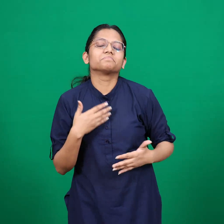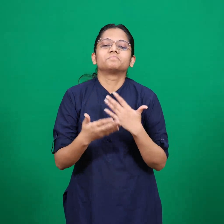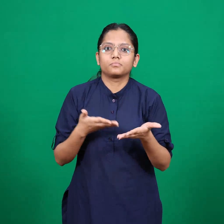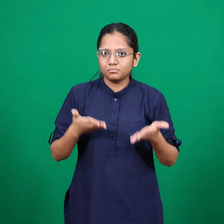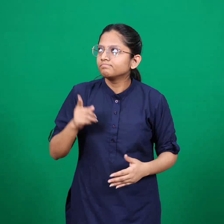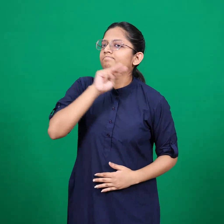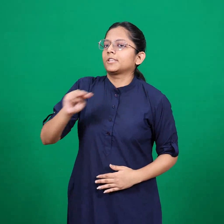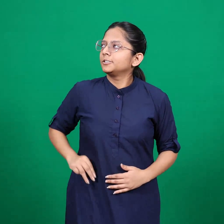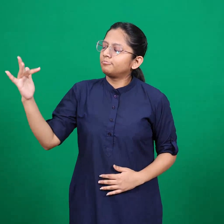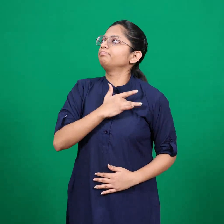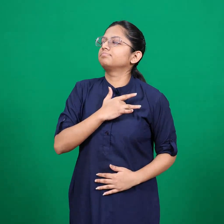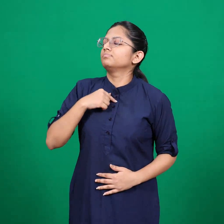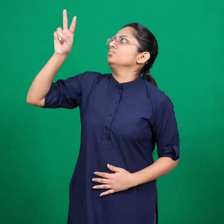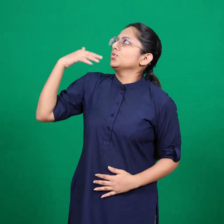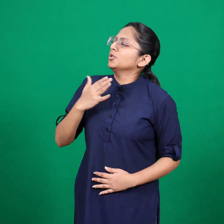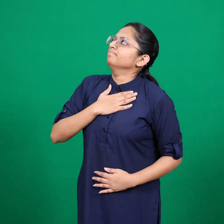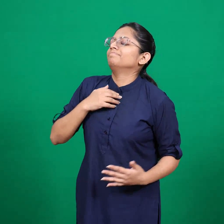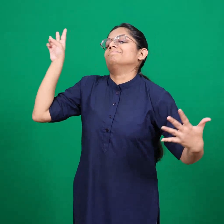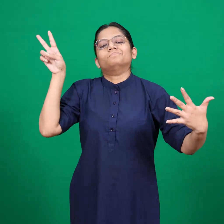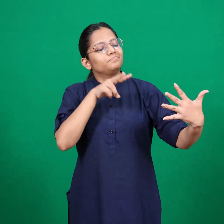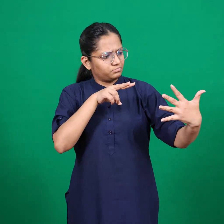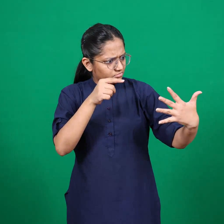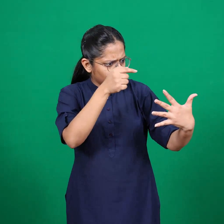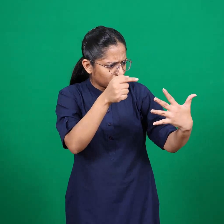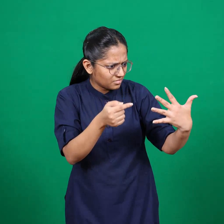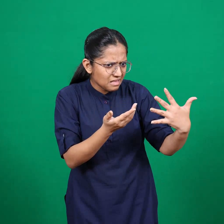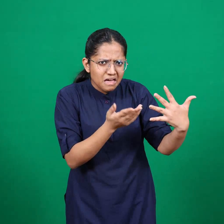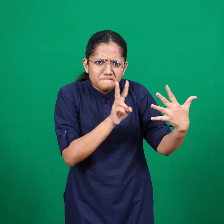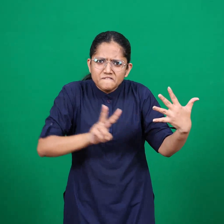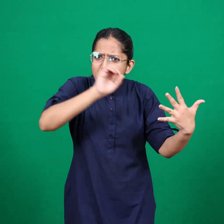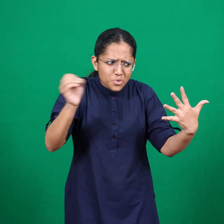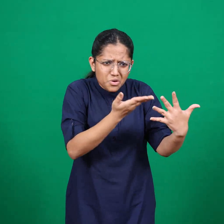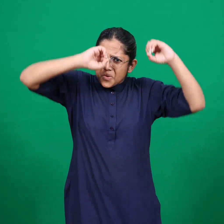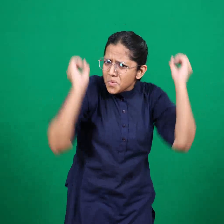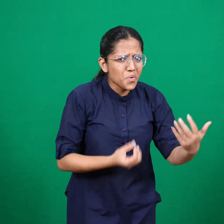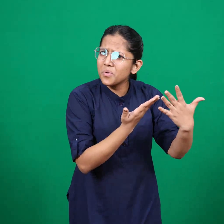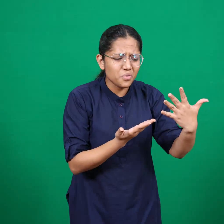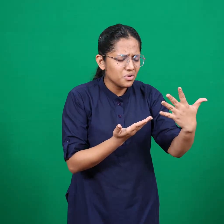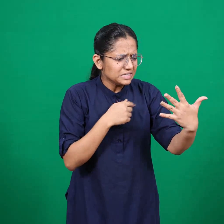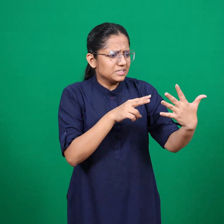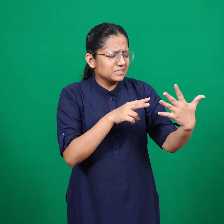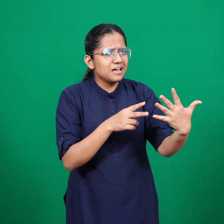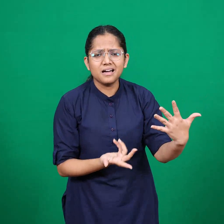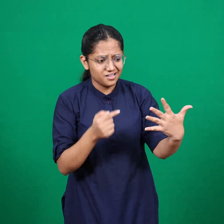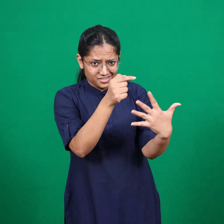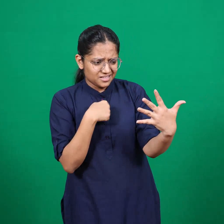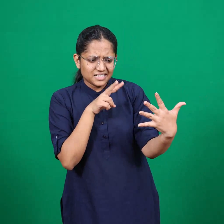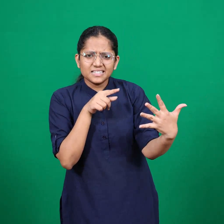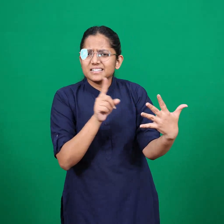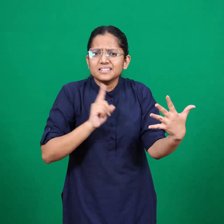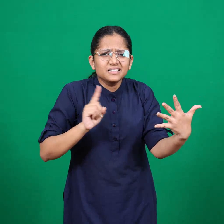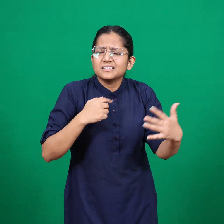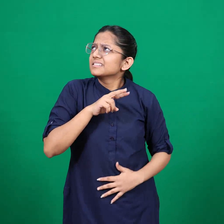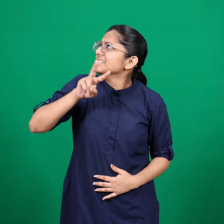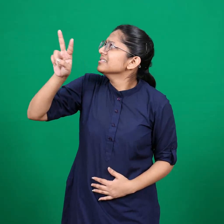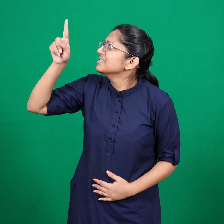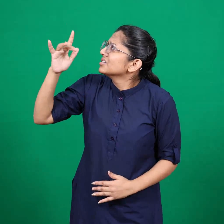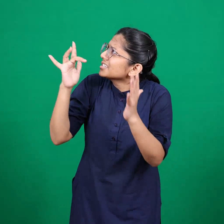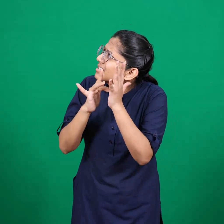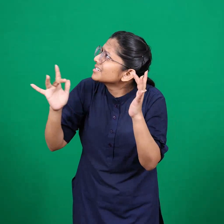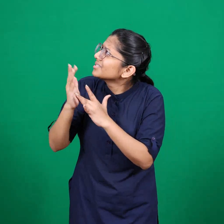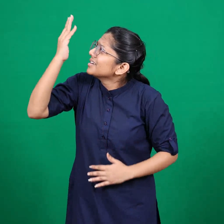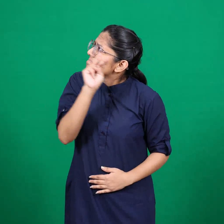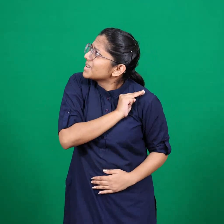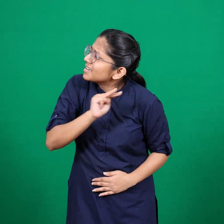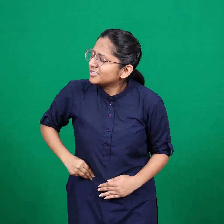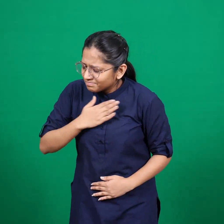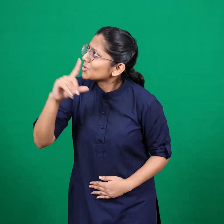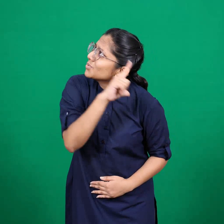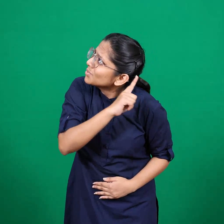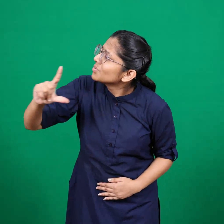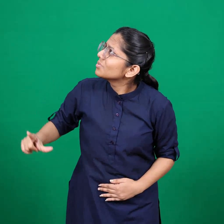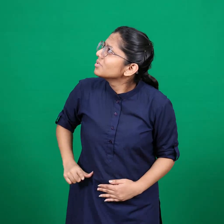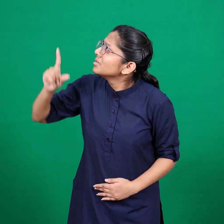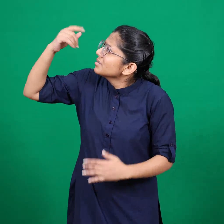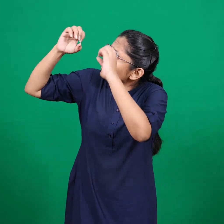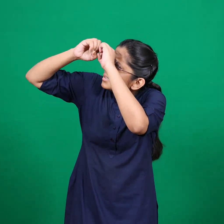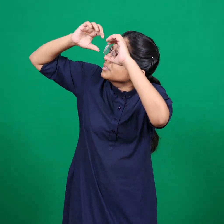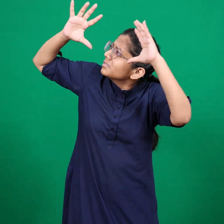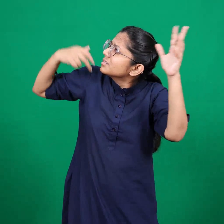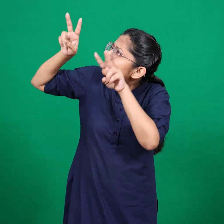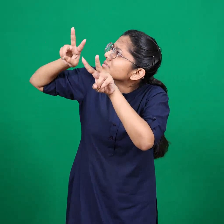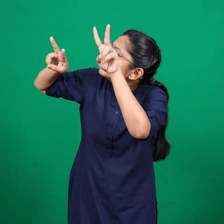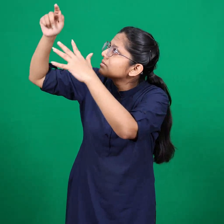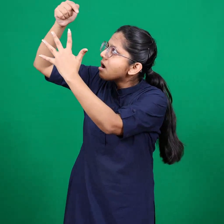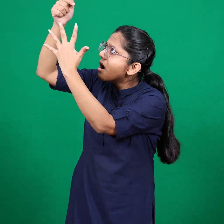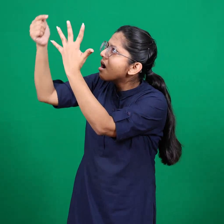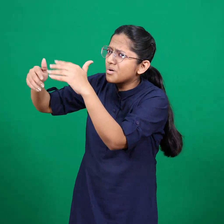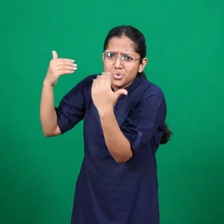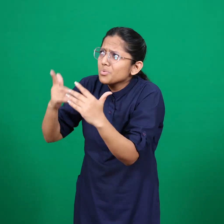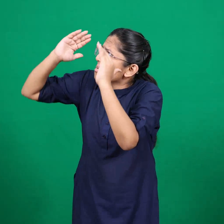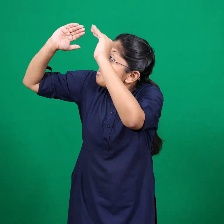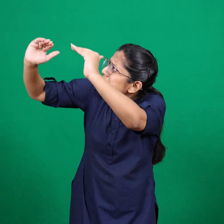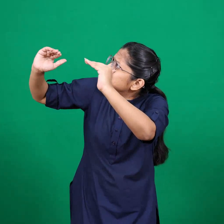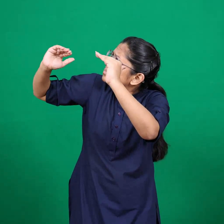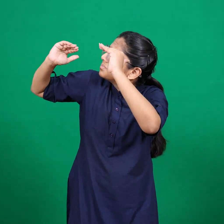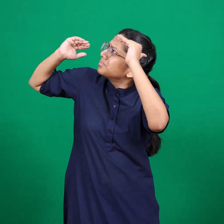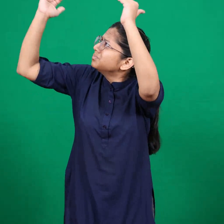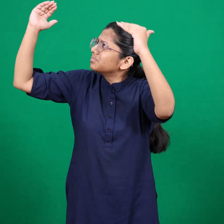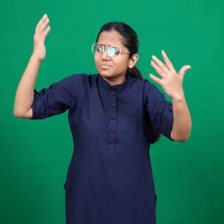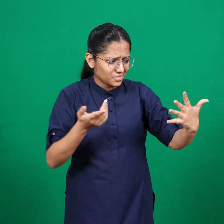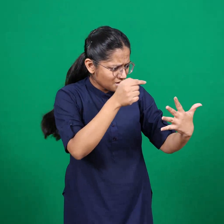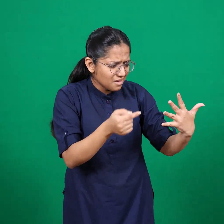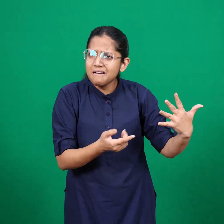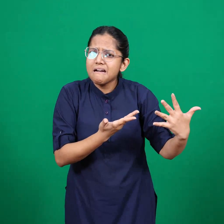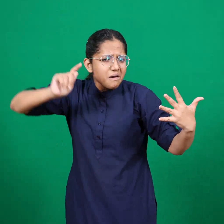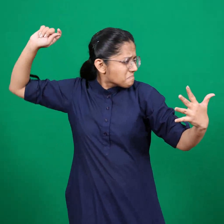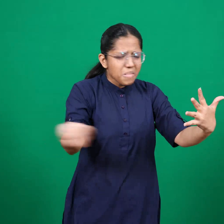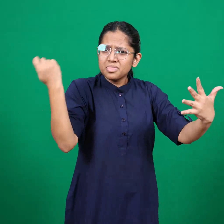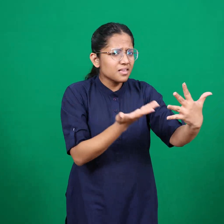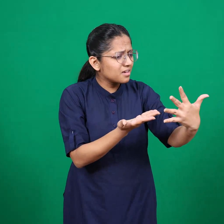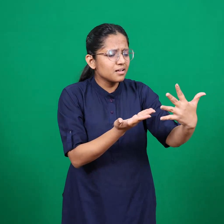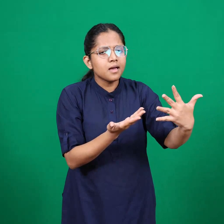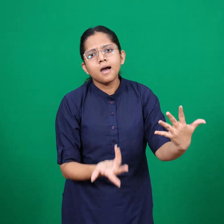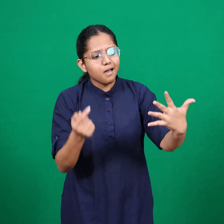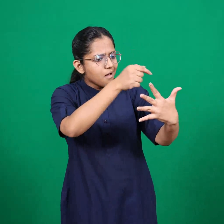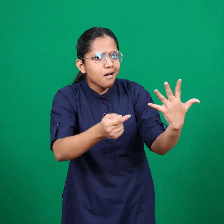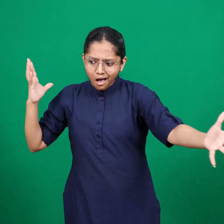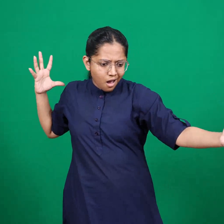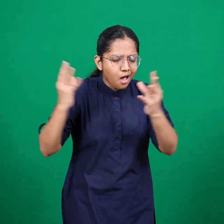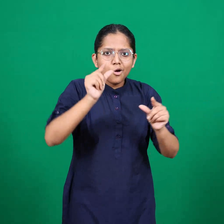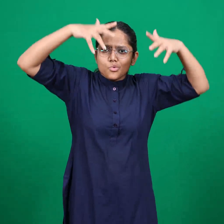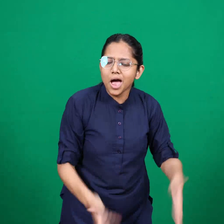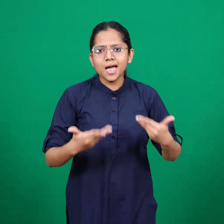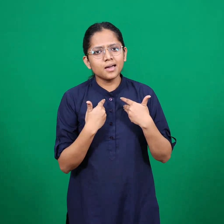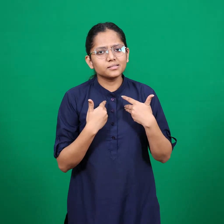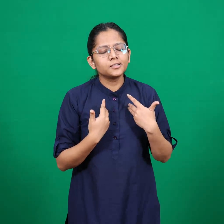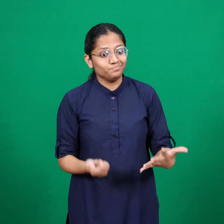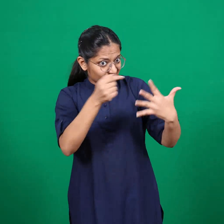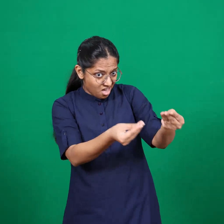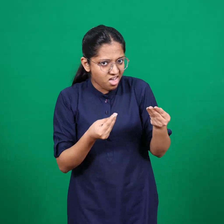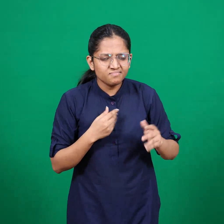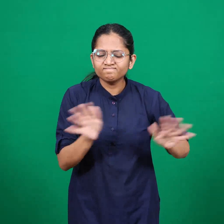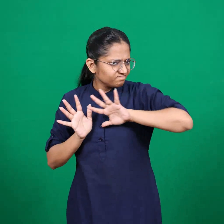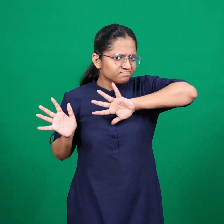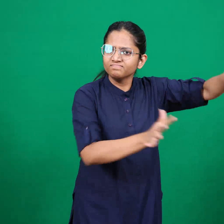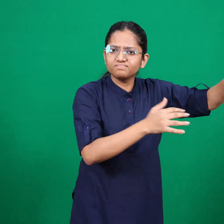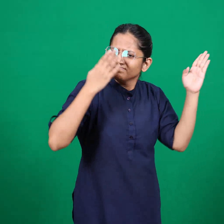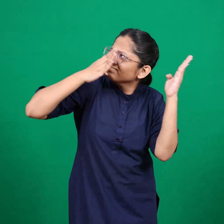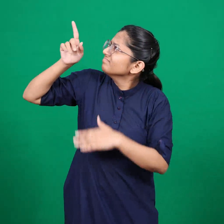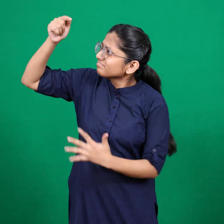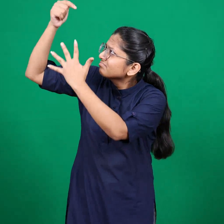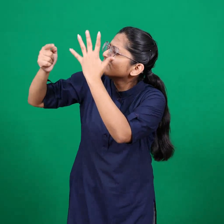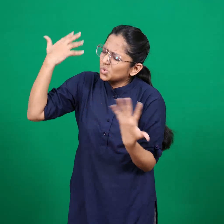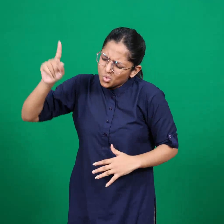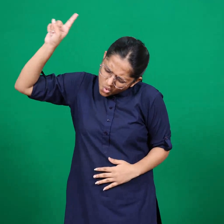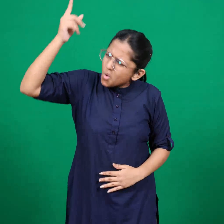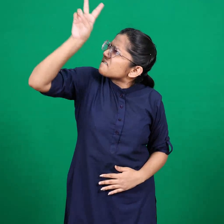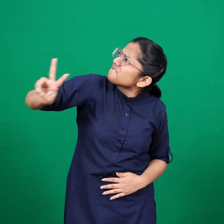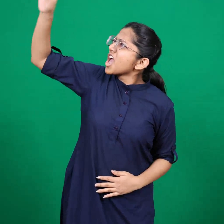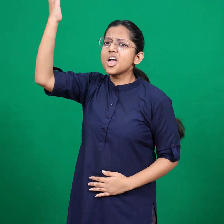More than that, I count all things as loss compared to the surpassing excellence of knowing Christ Jesus my Lord, for whom I have lost all things.